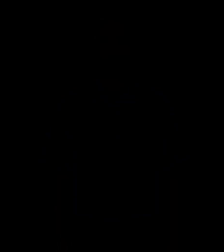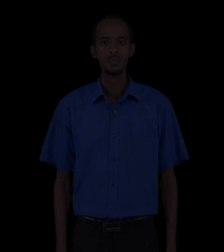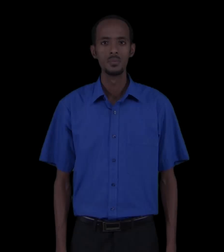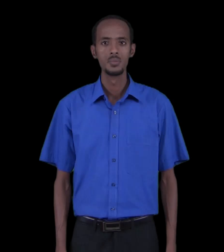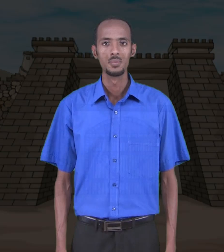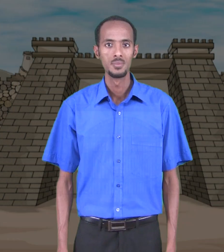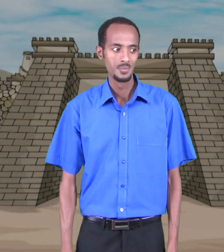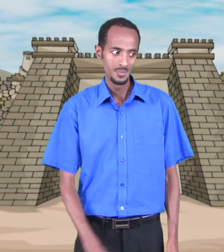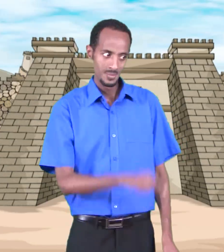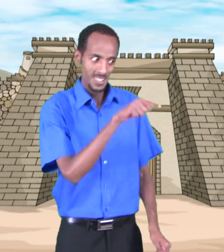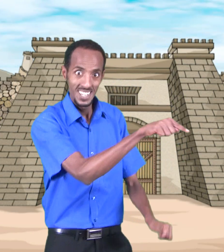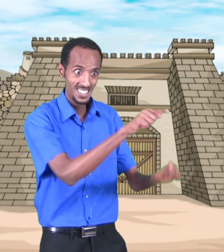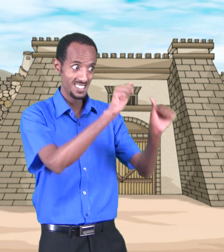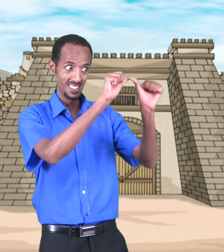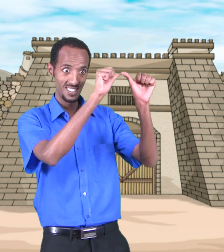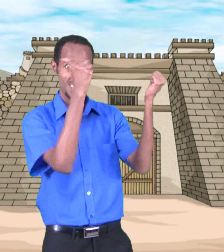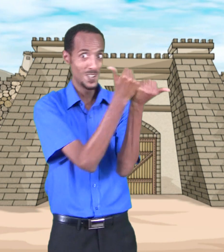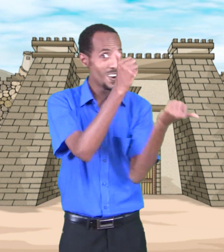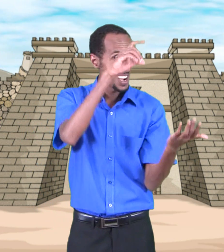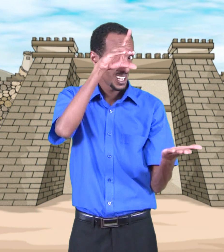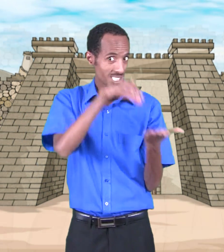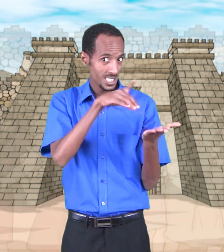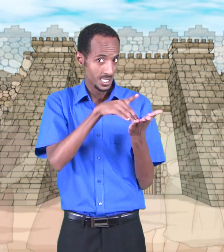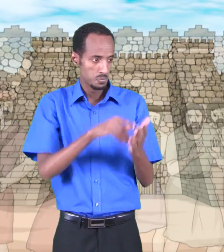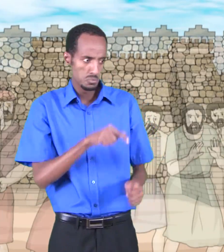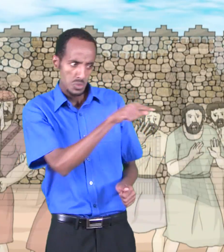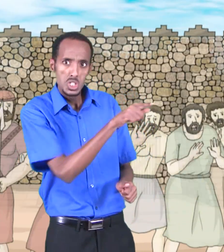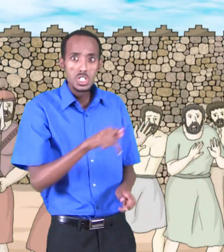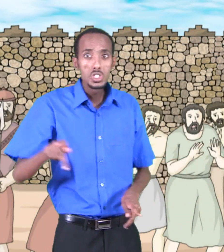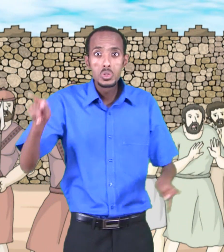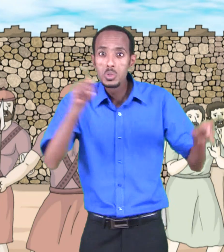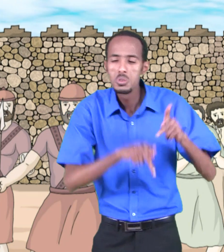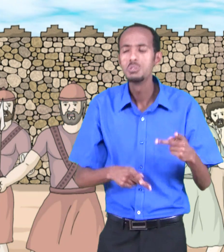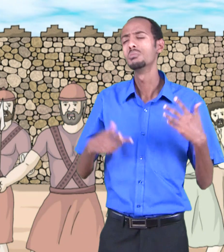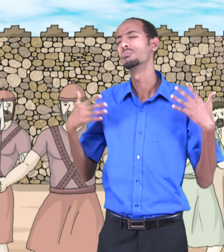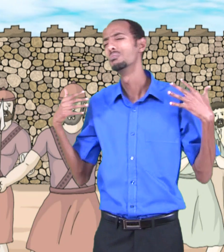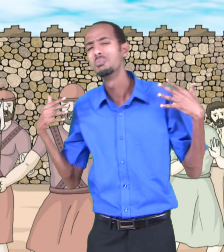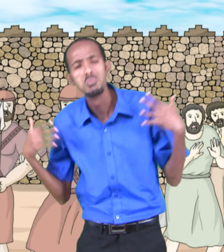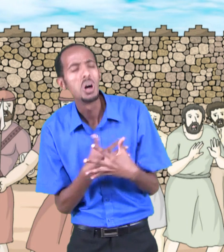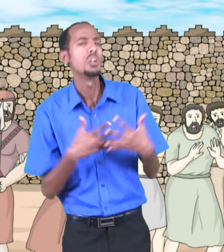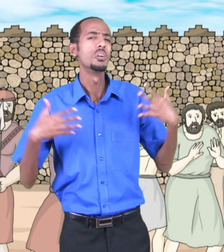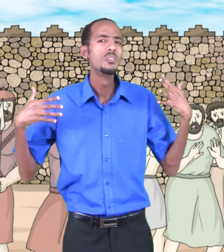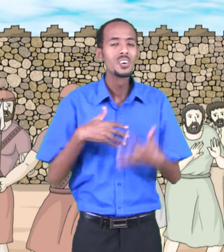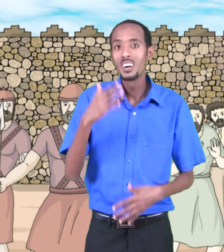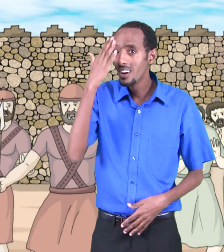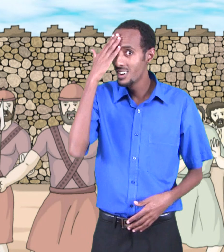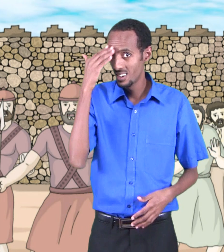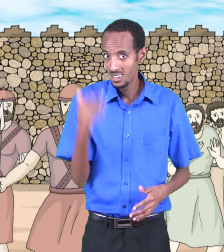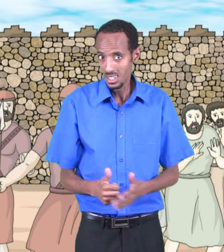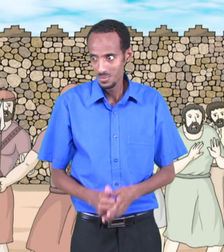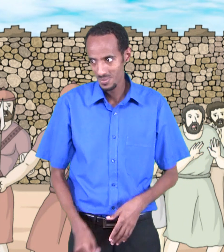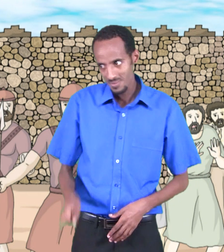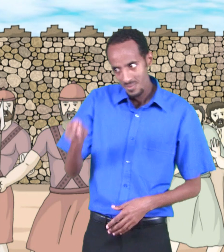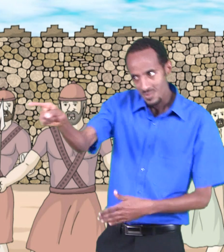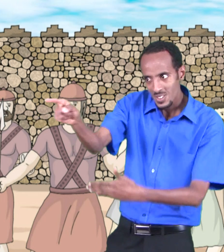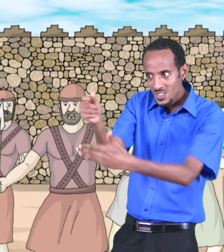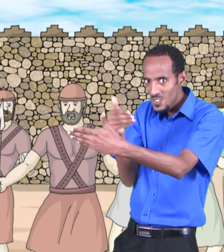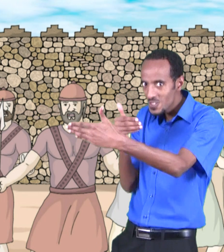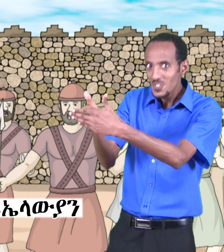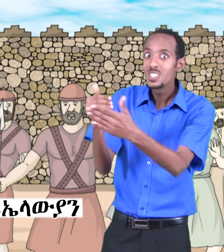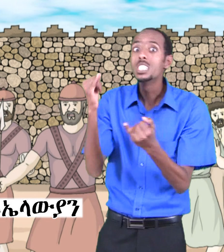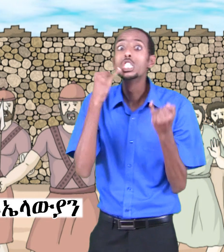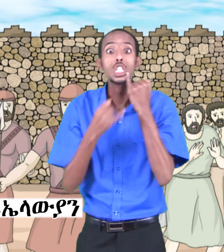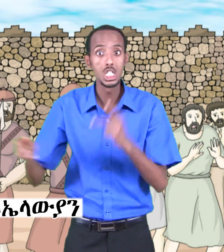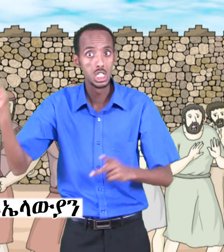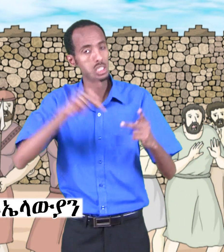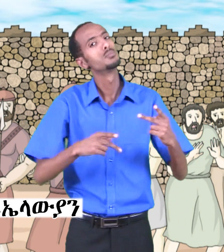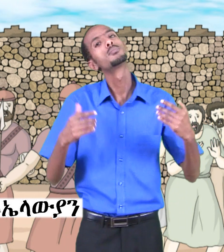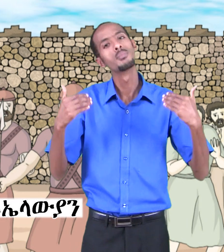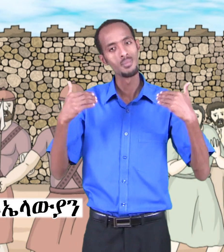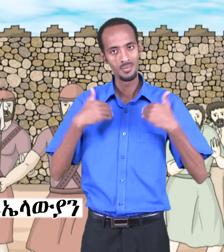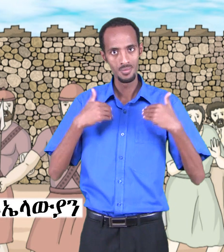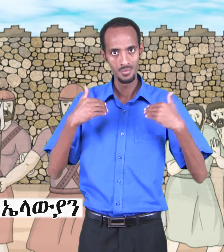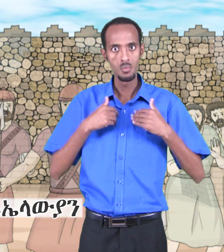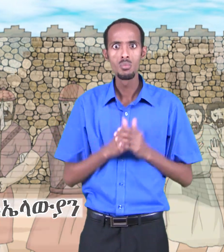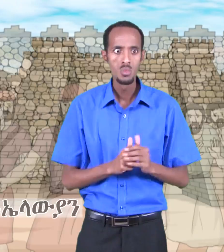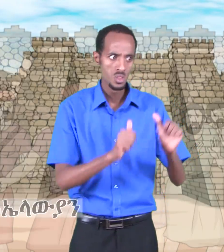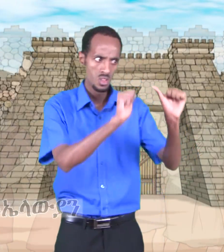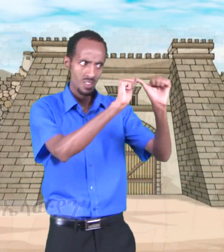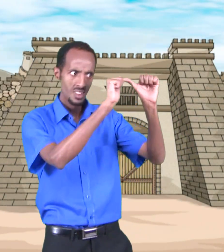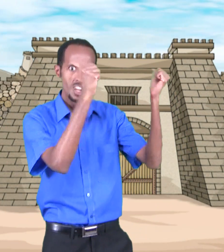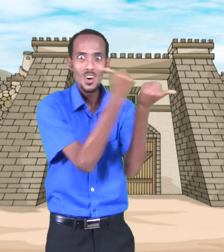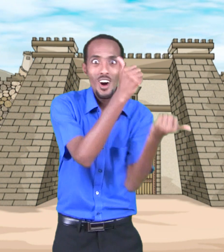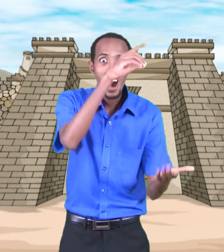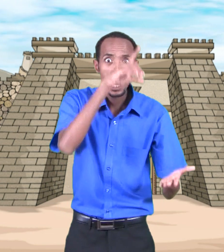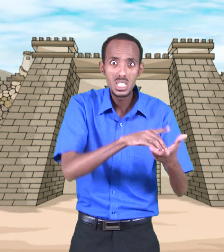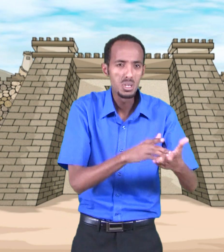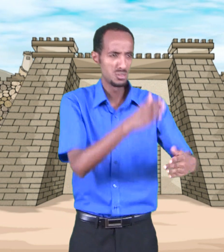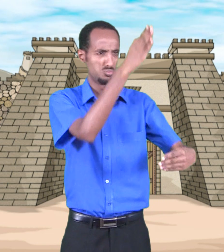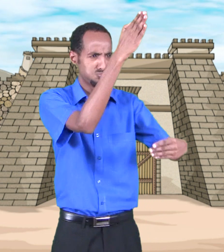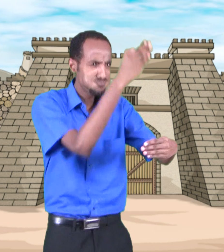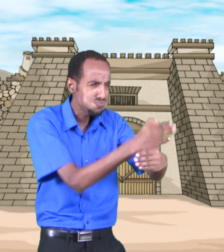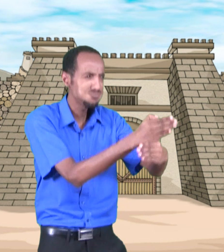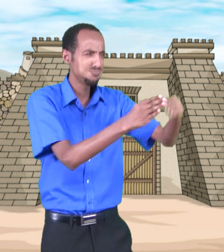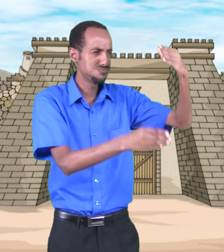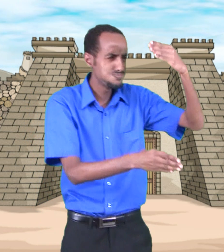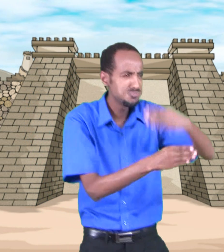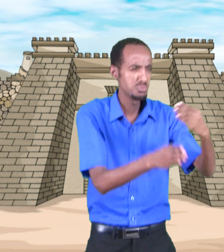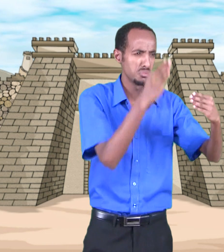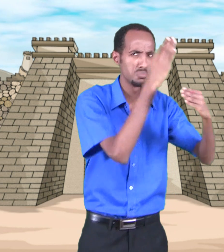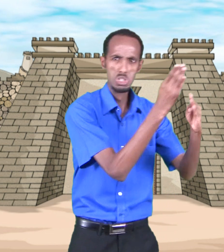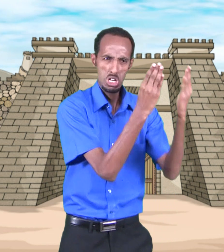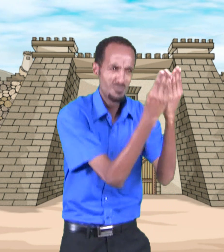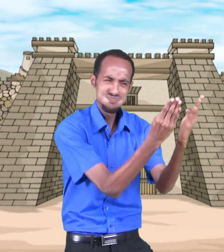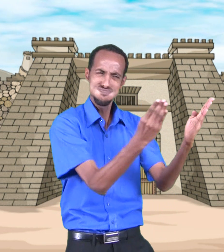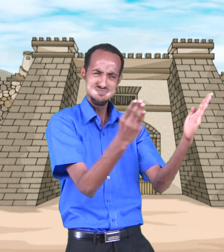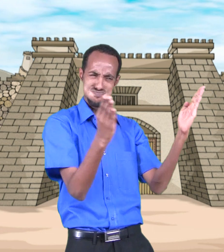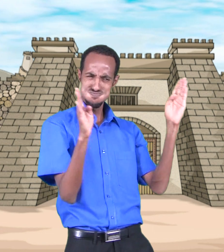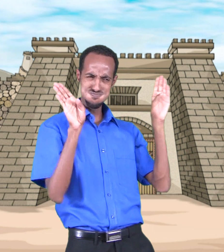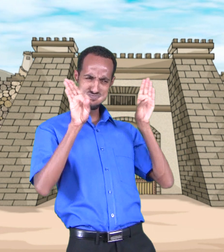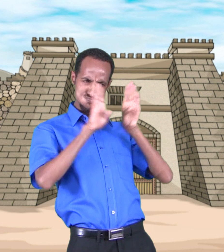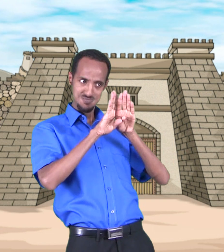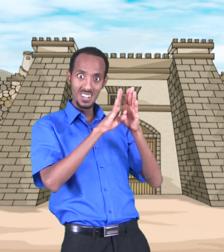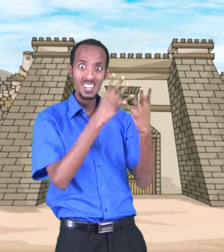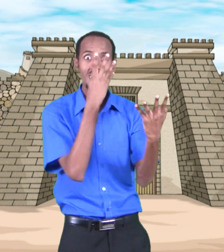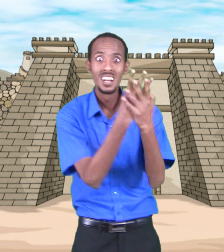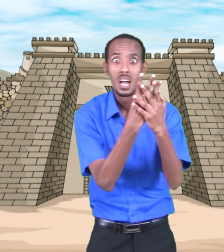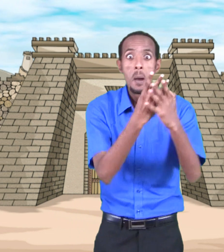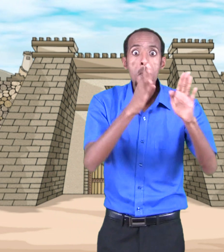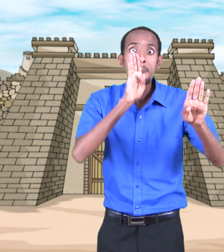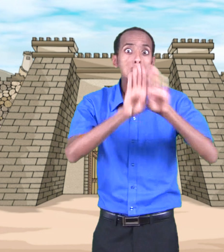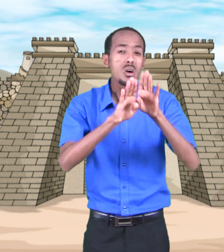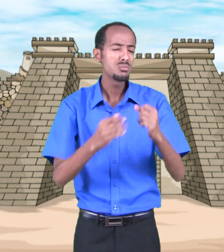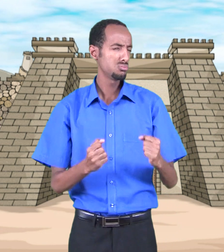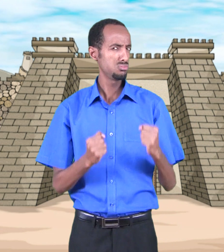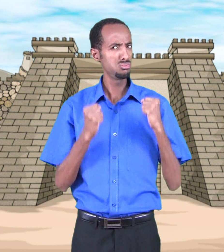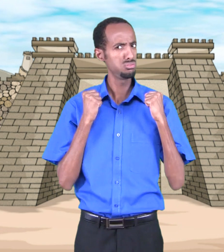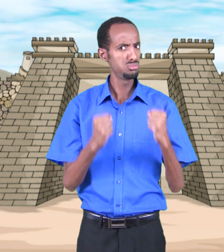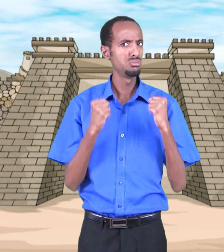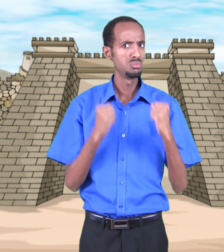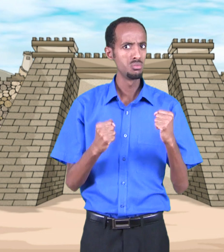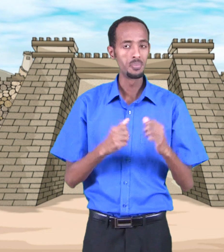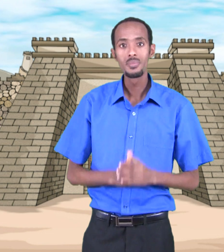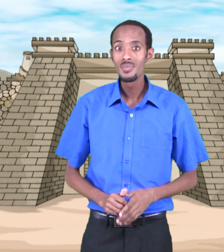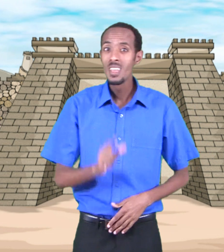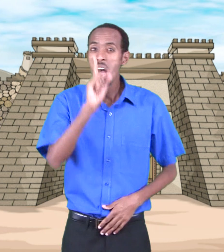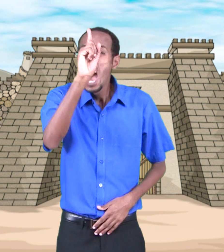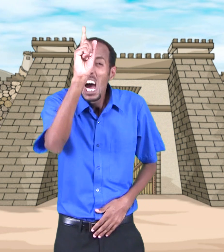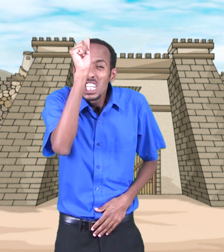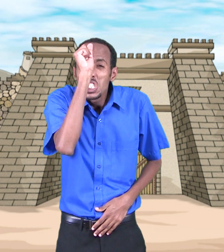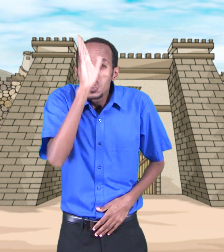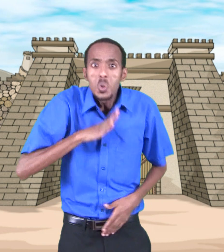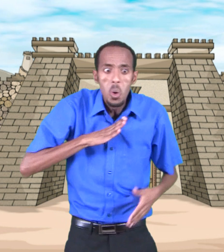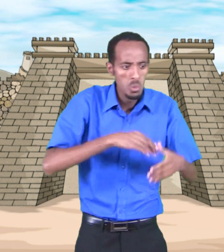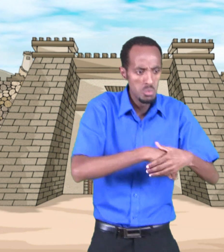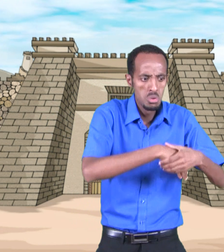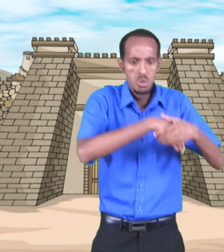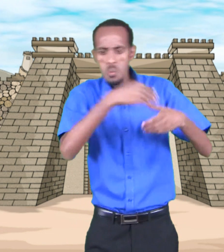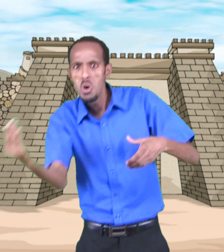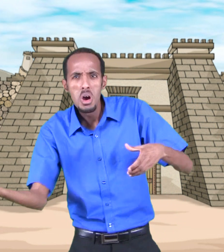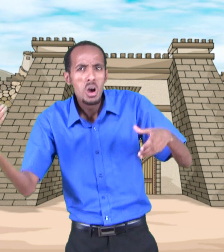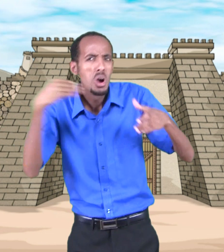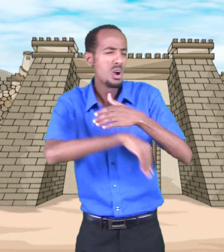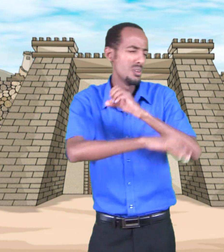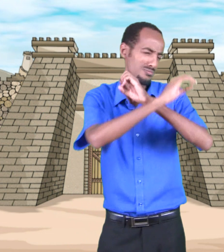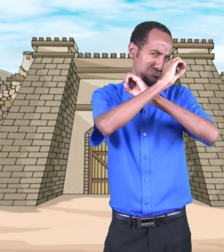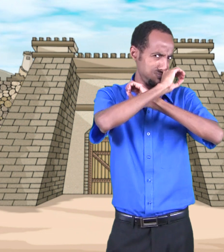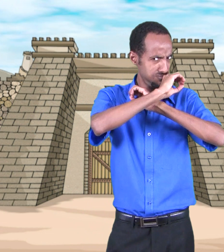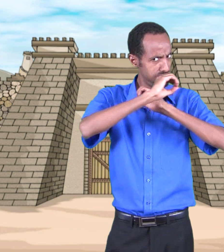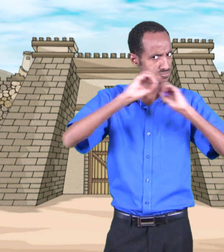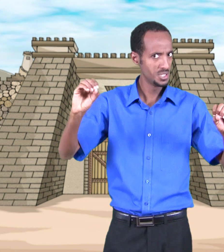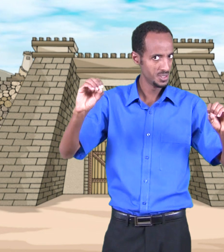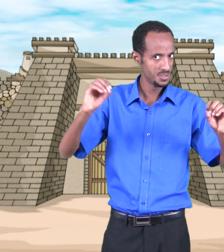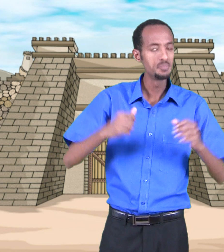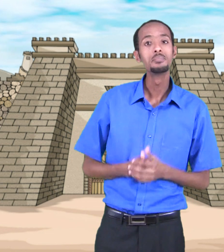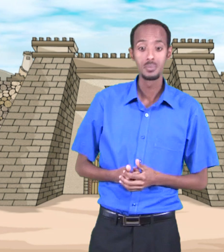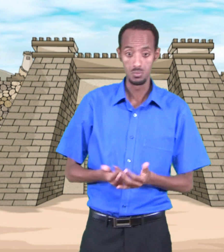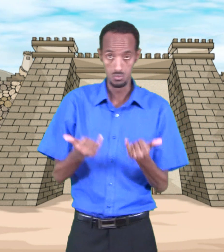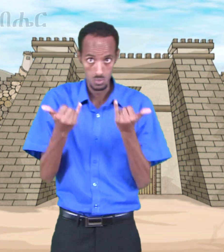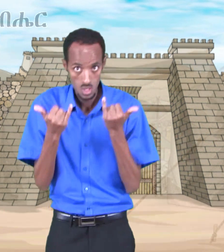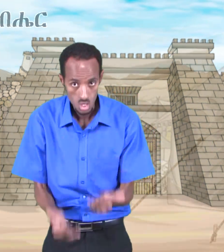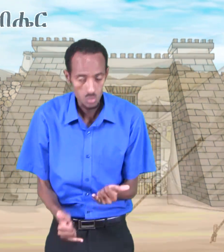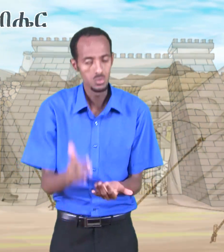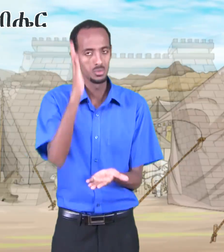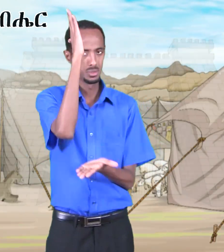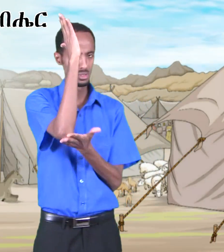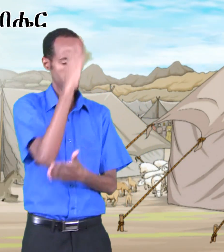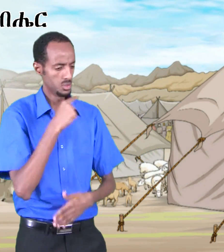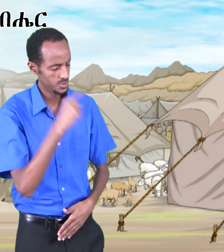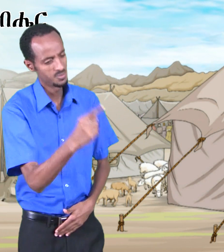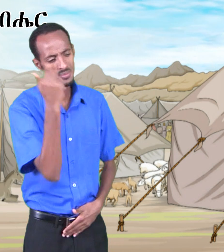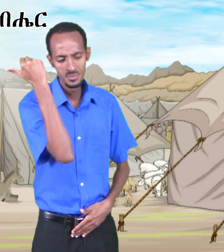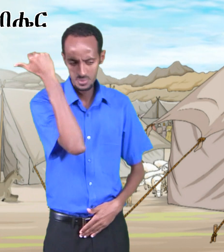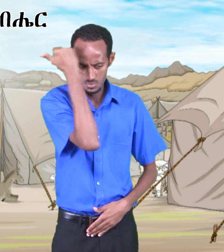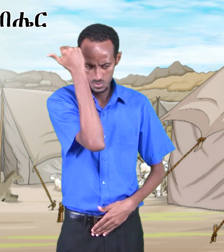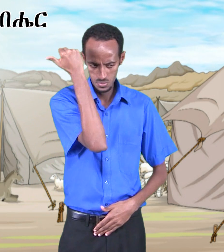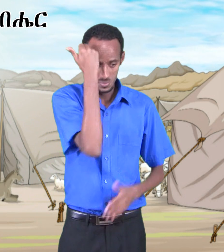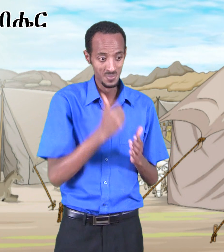Now Jericho was tightly shut up because of the Israelites. No one went out and no one came in.